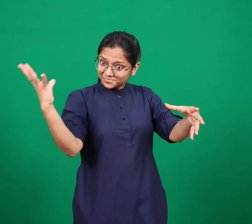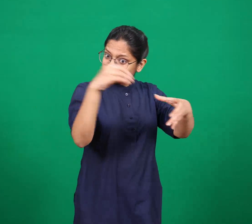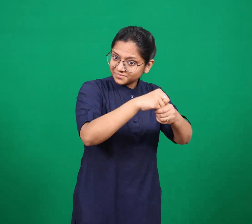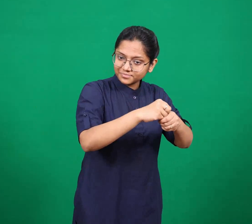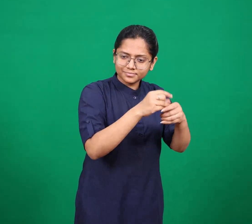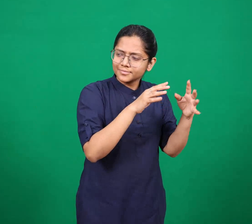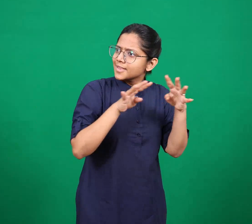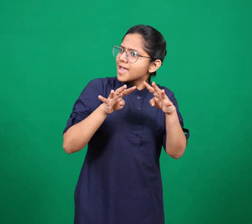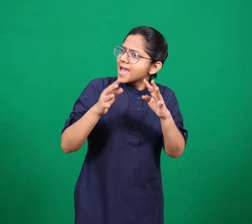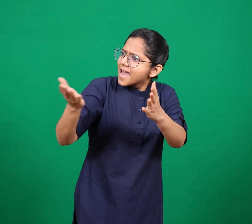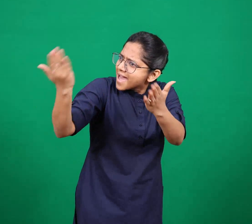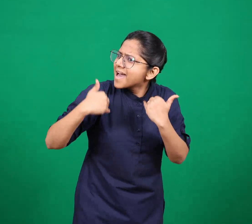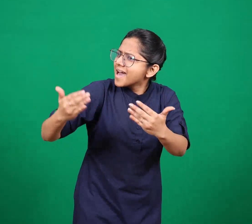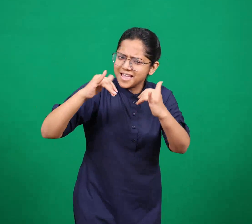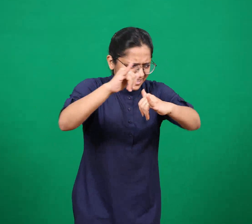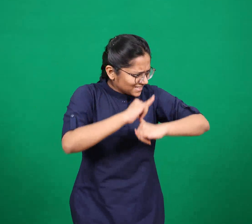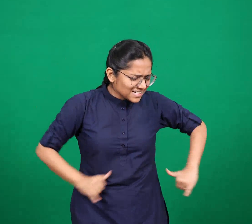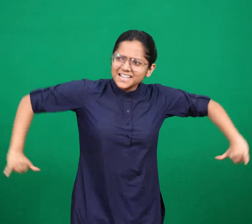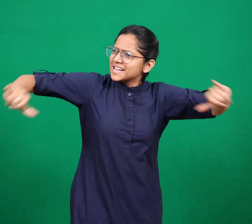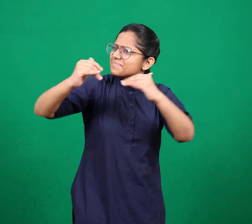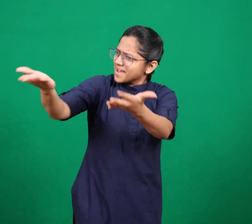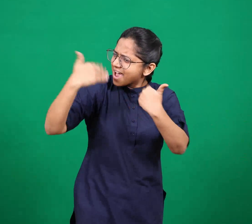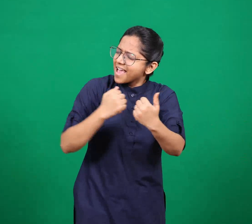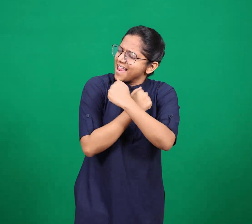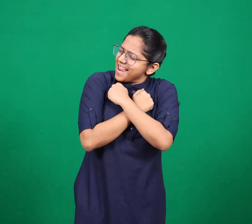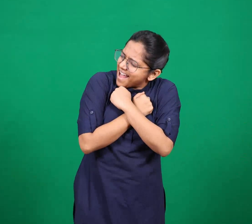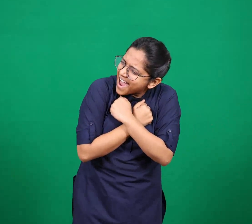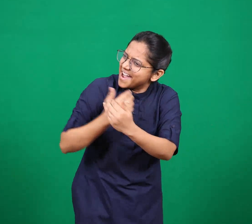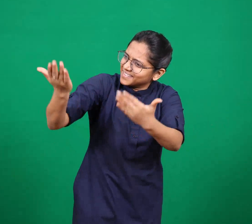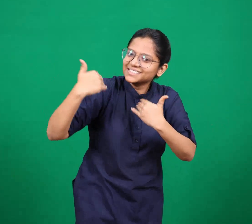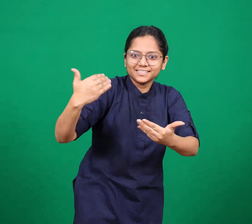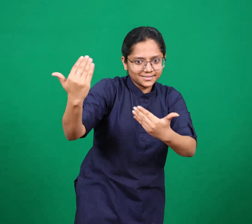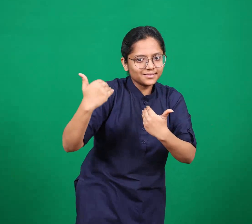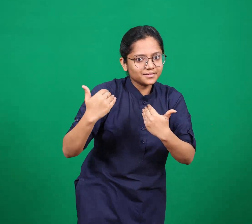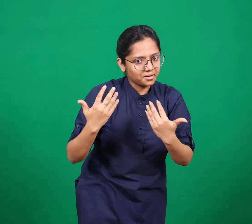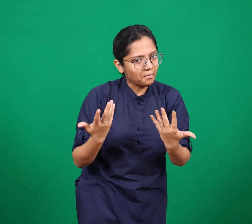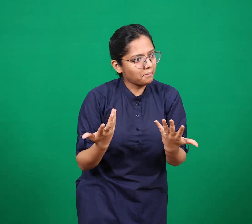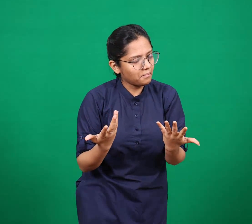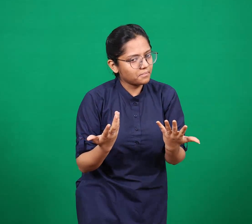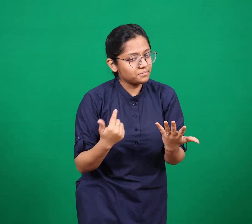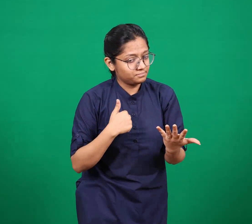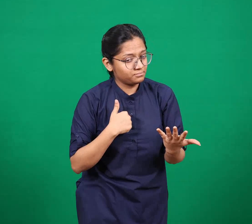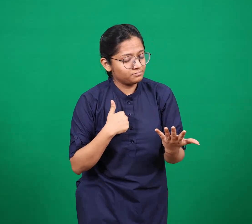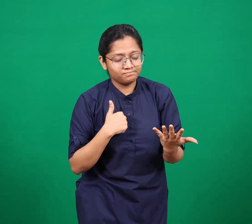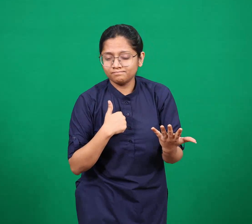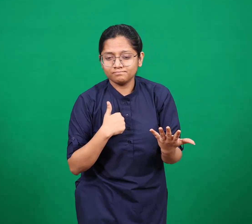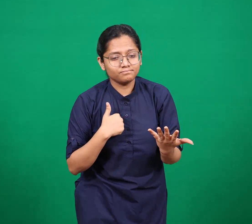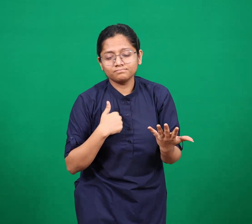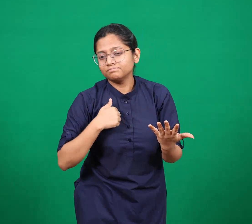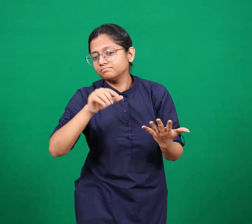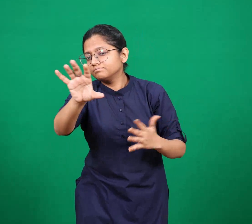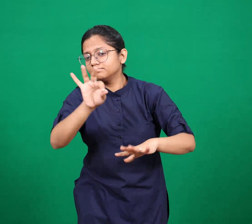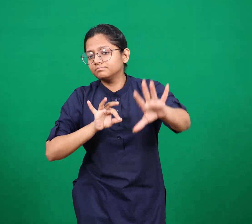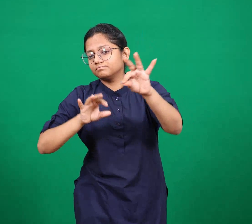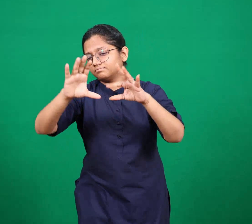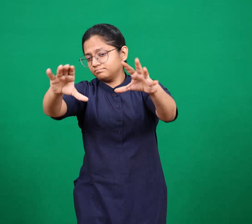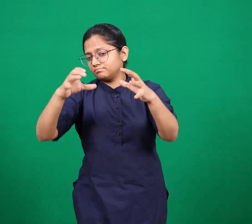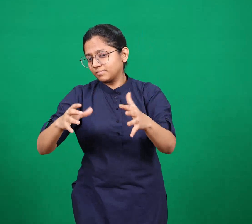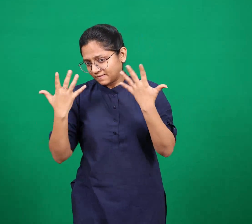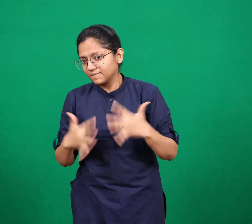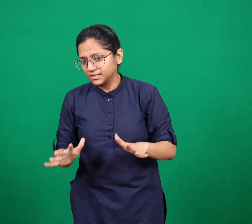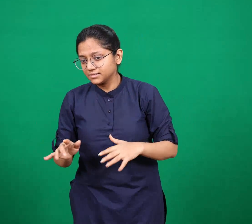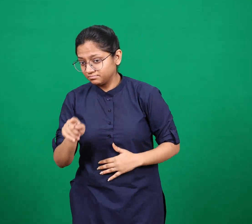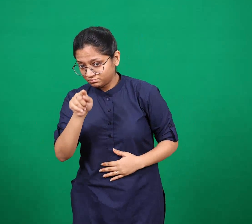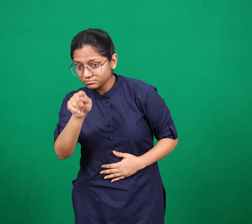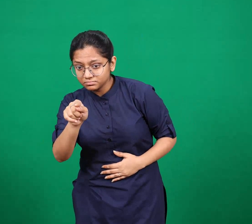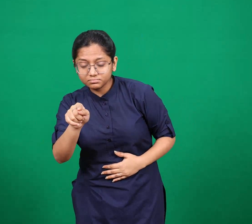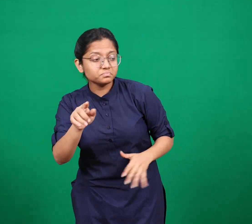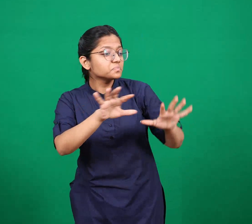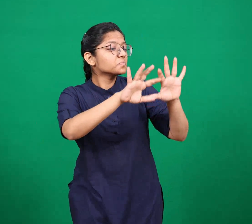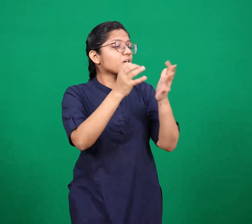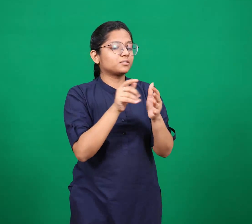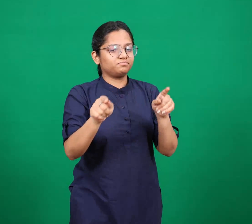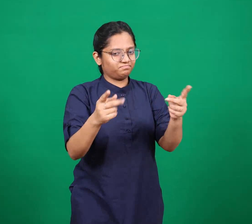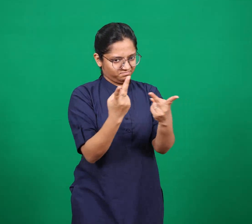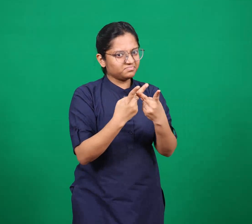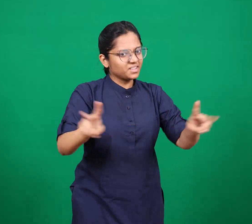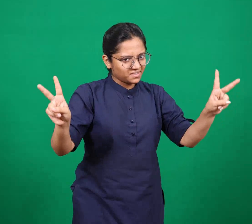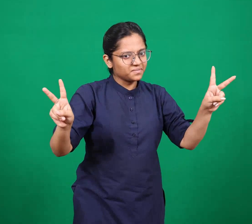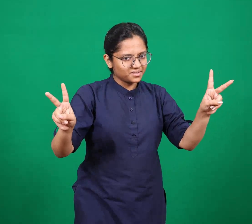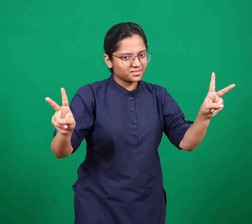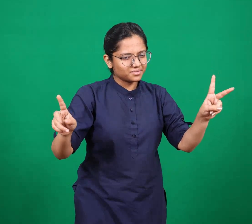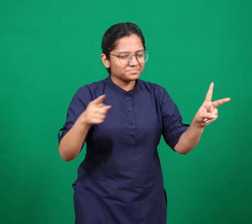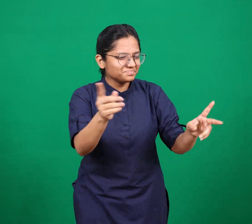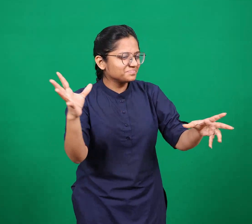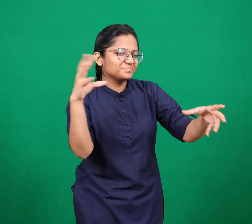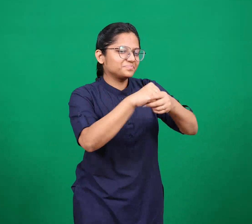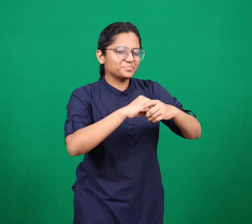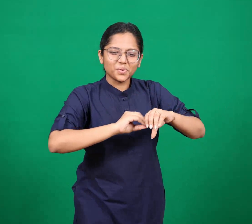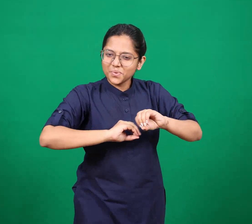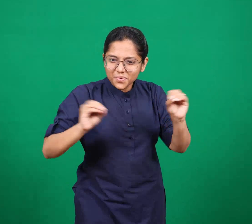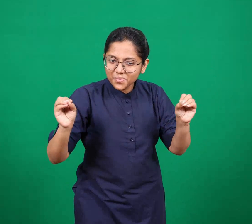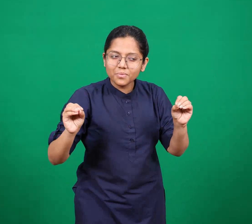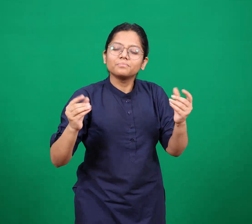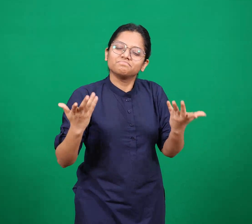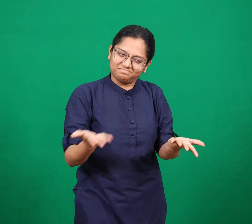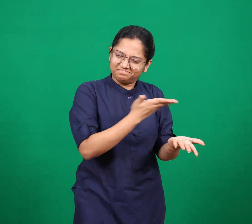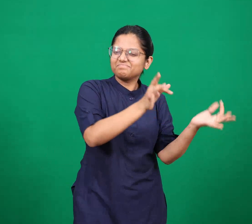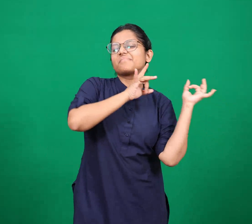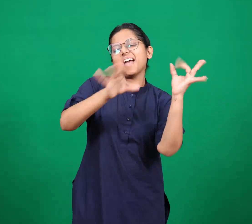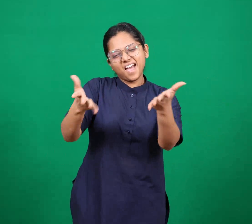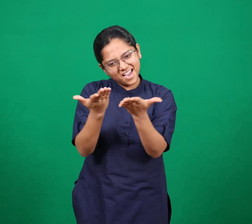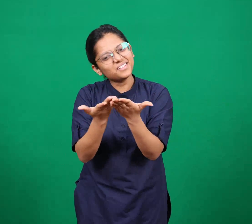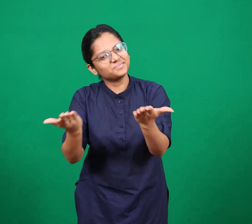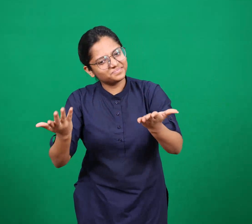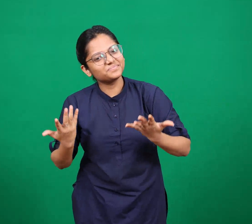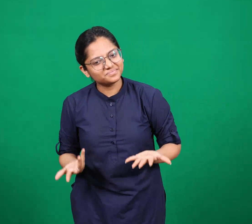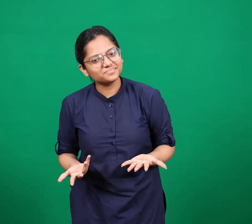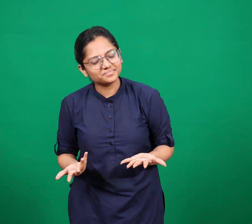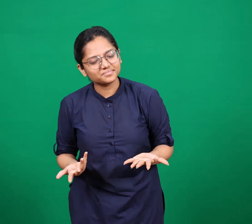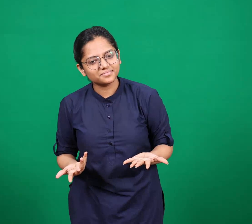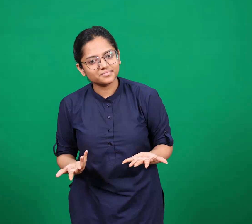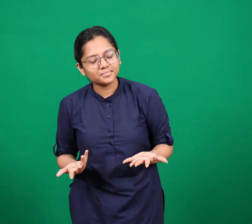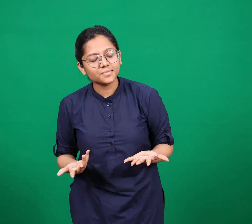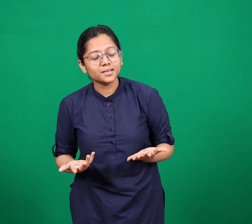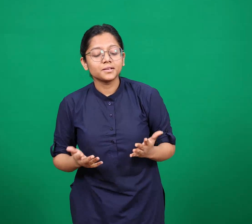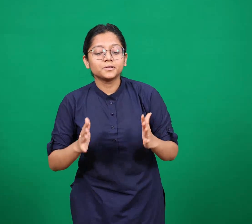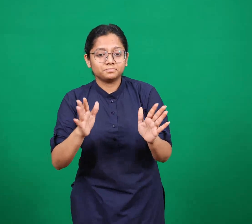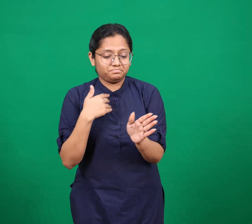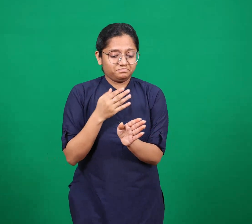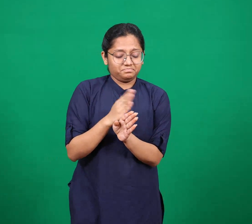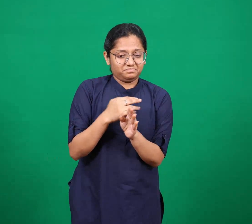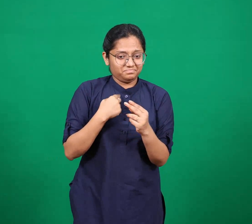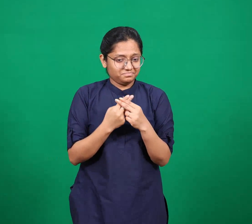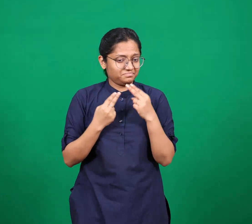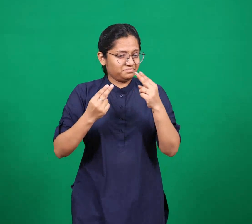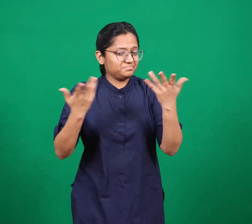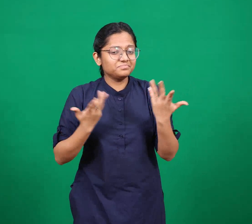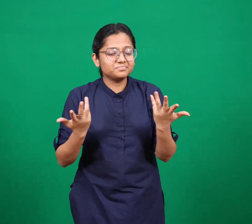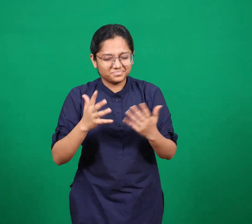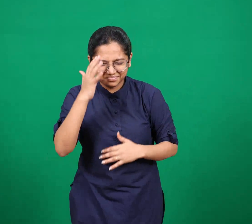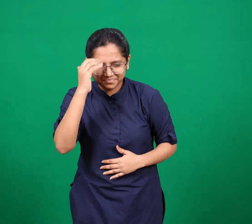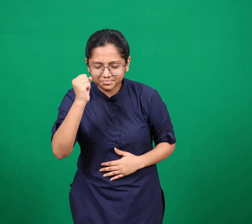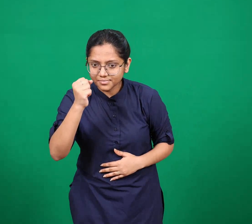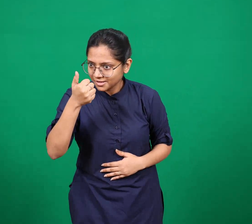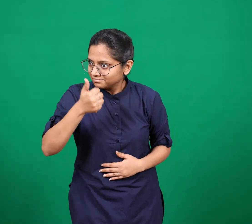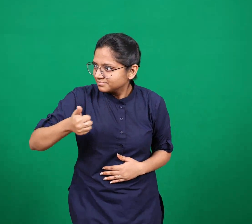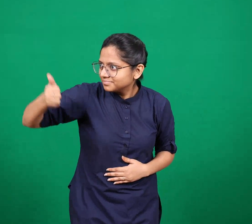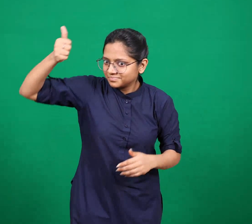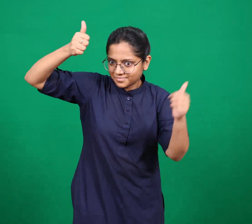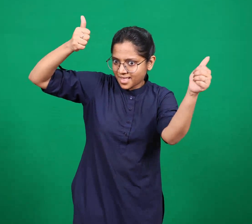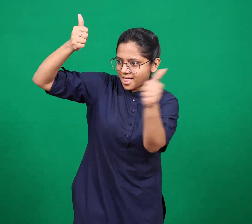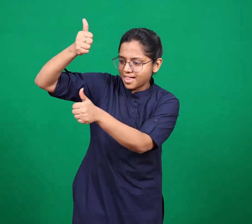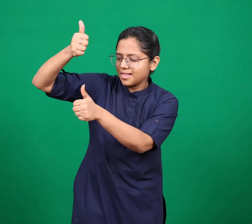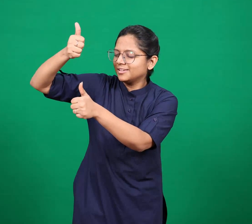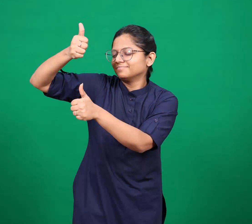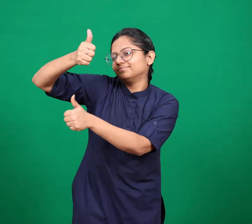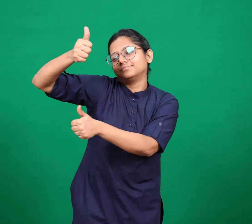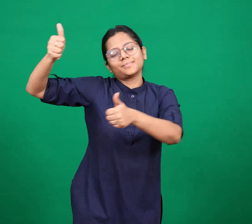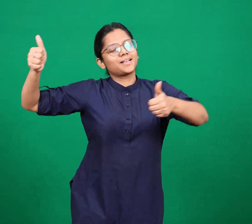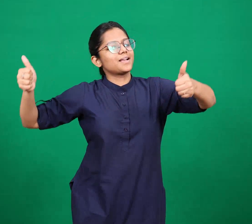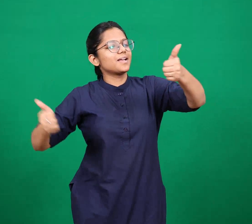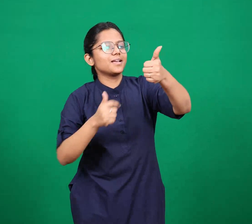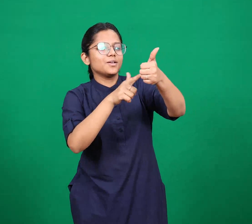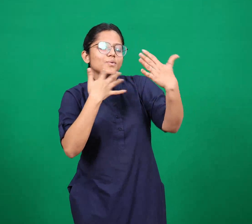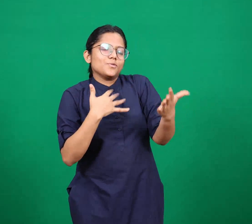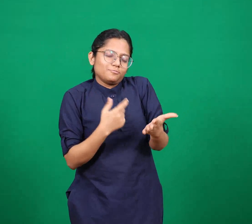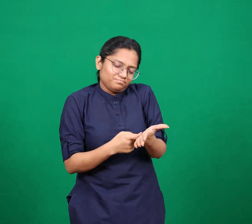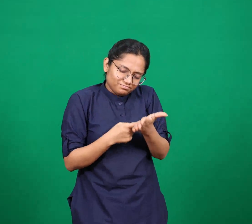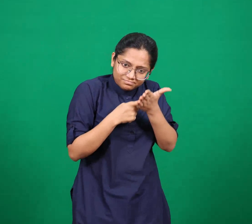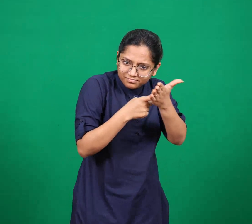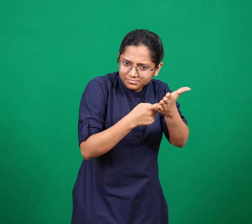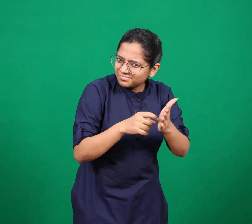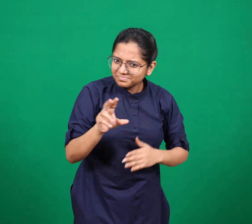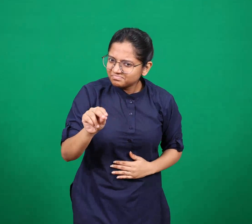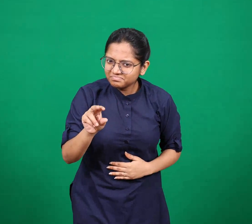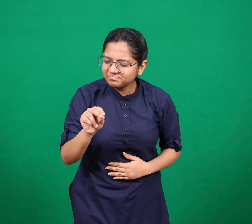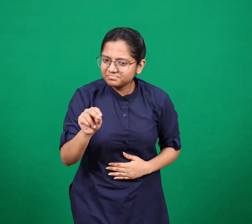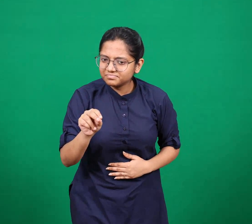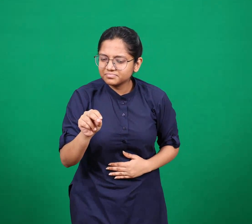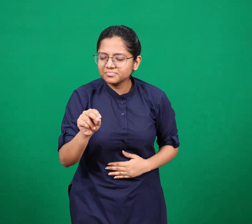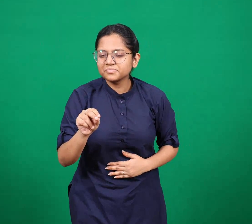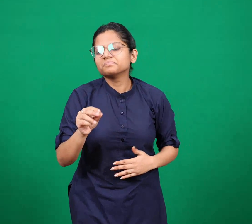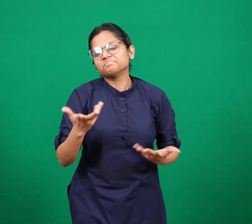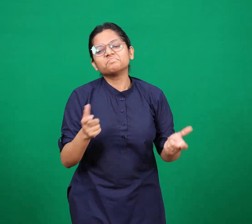Instead, the world hates you, because you are not of the world, but I have chosen you out of the world.